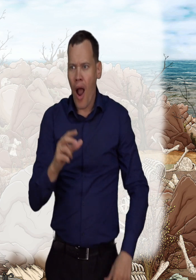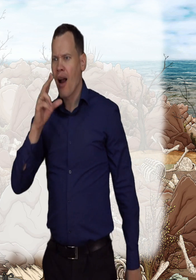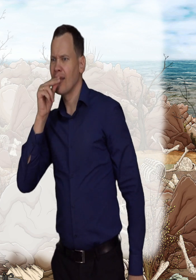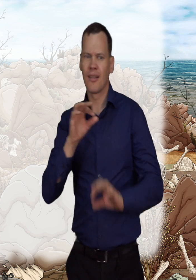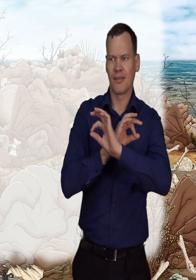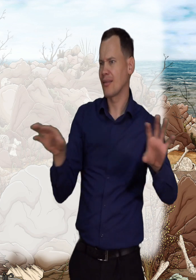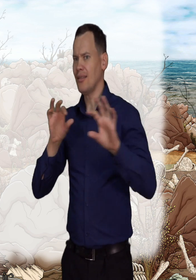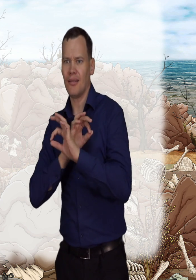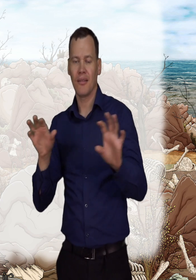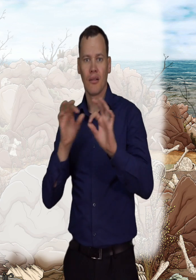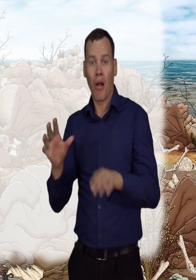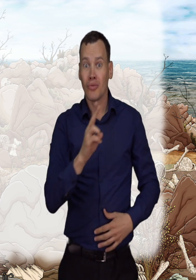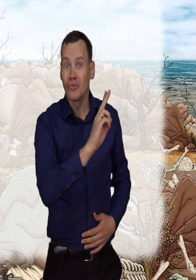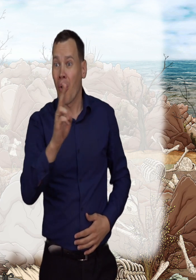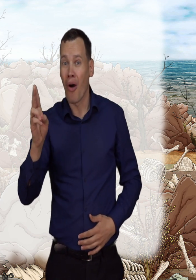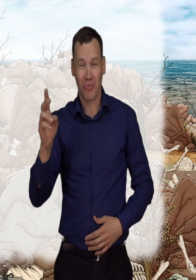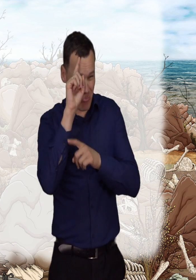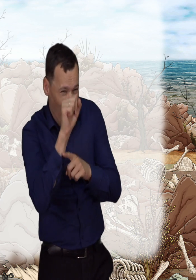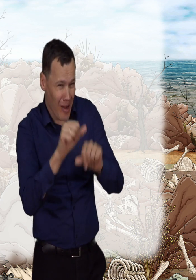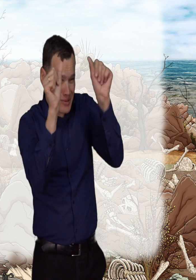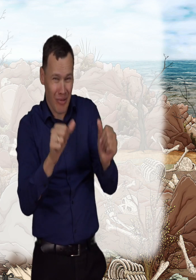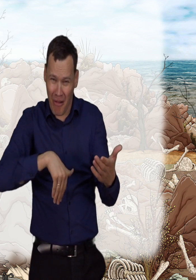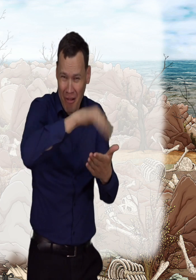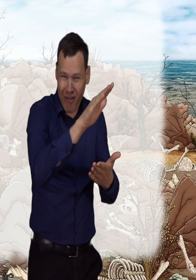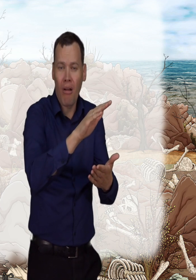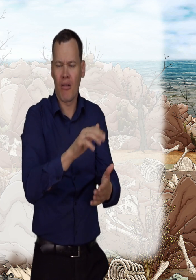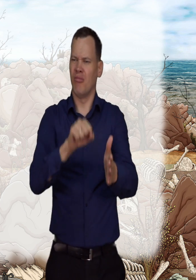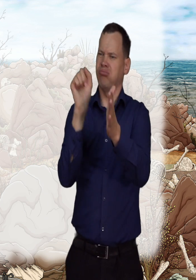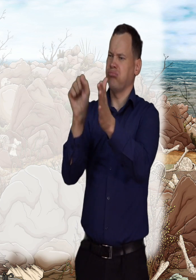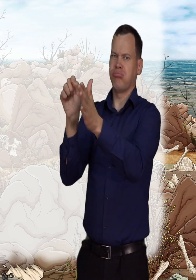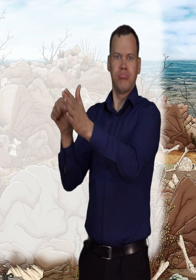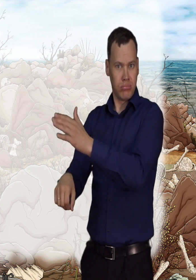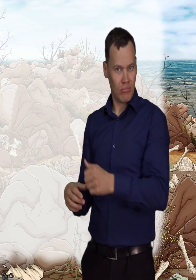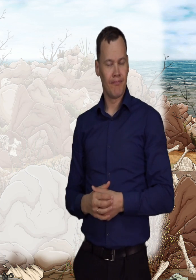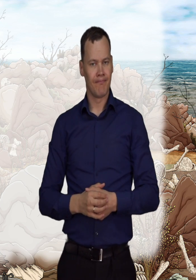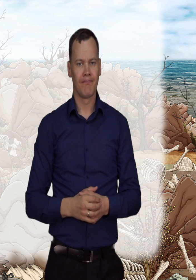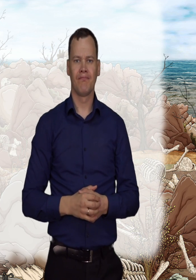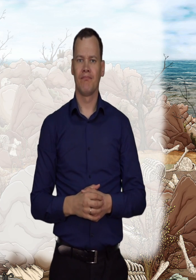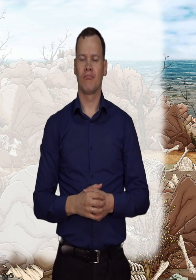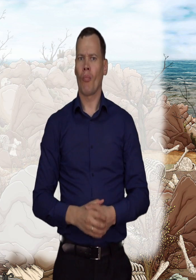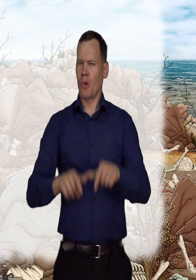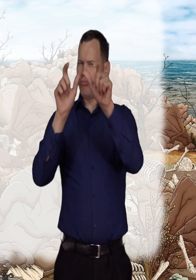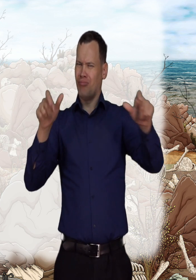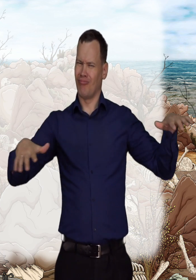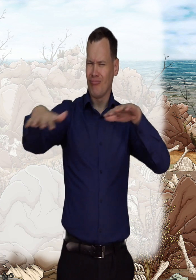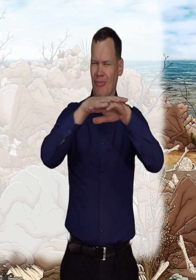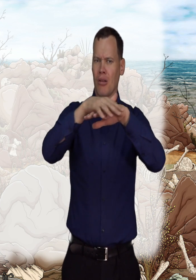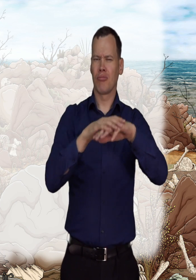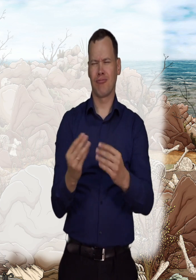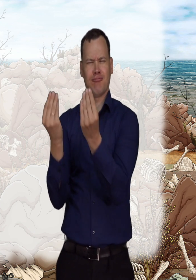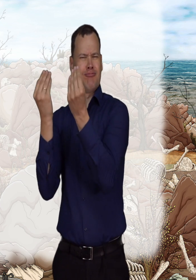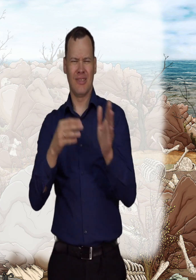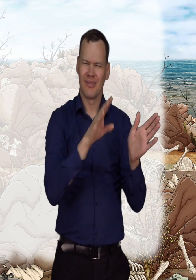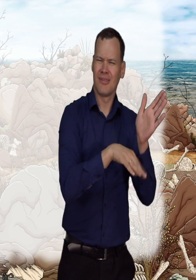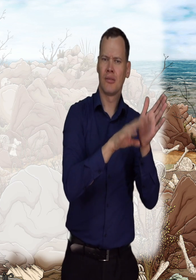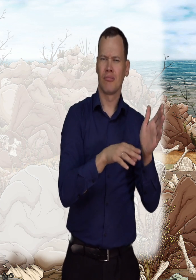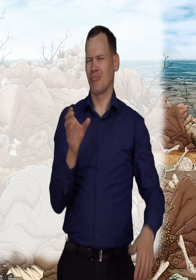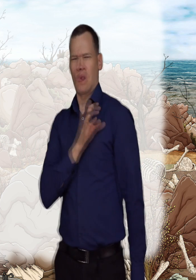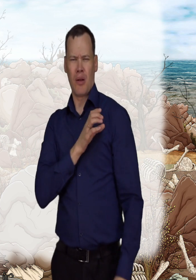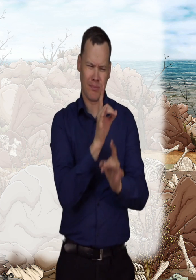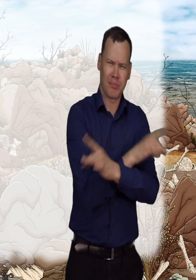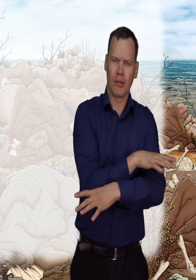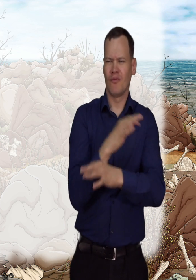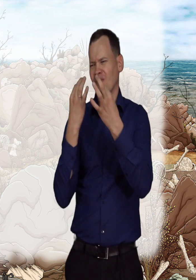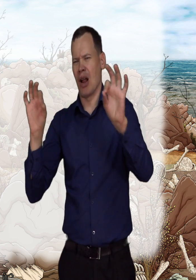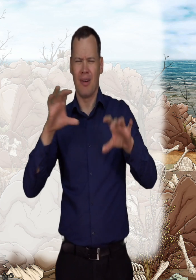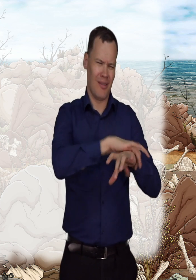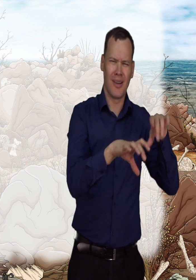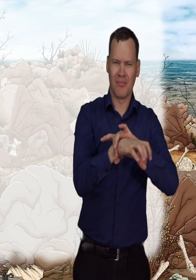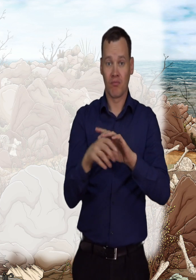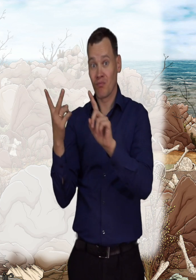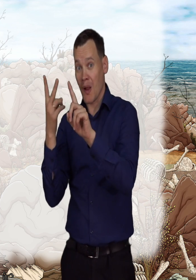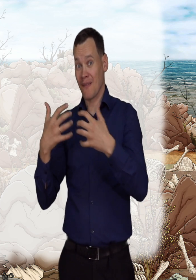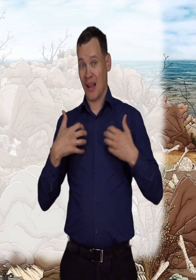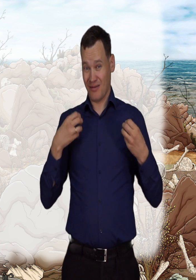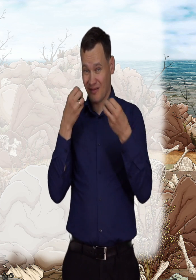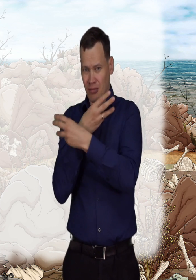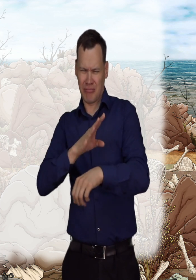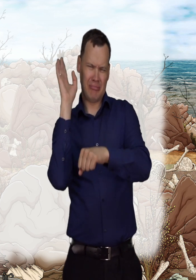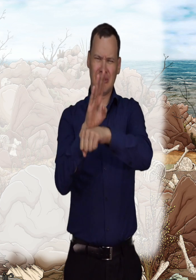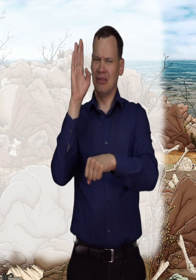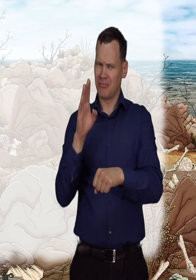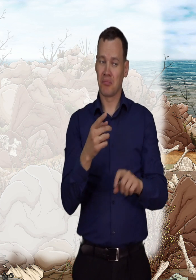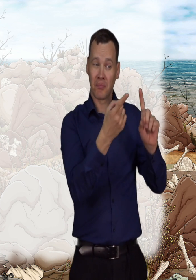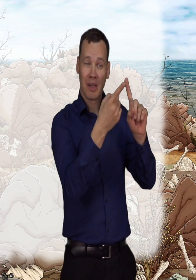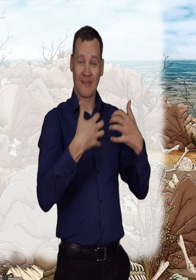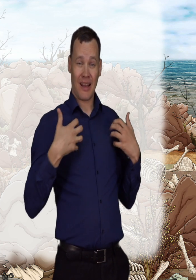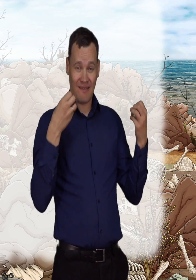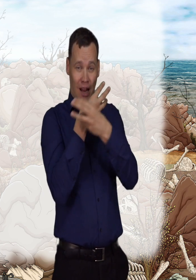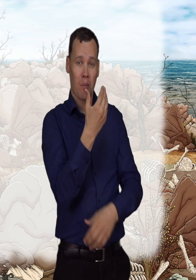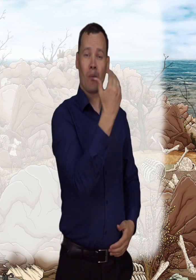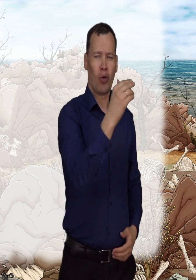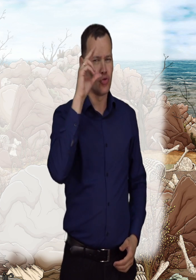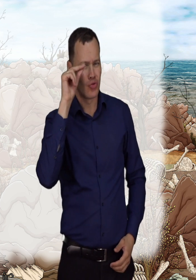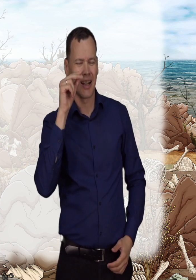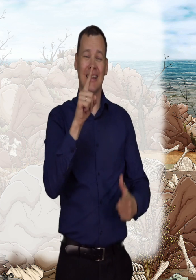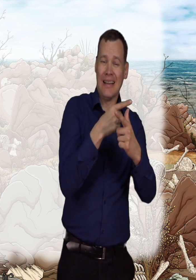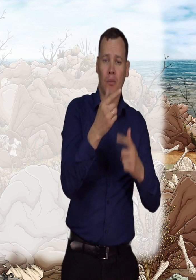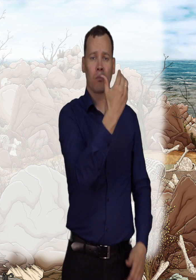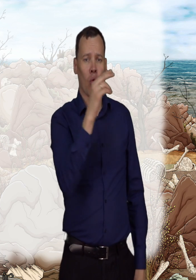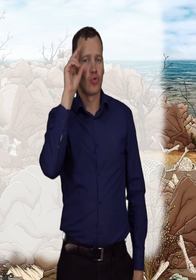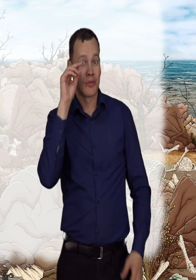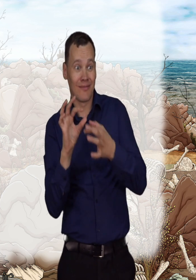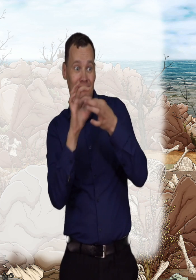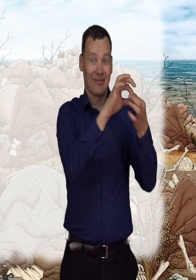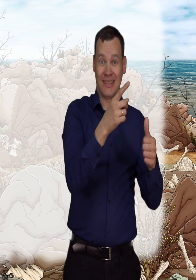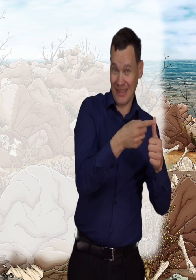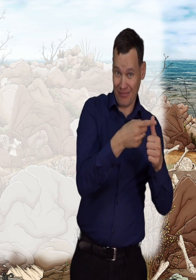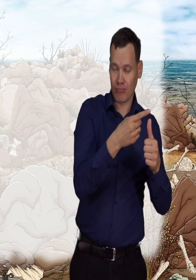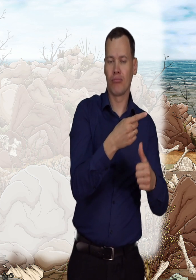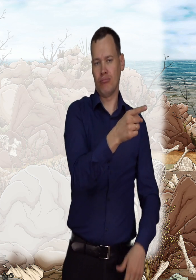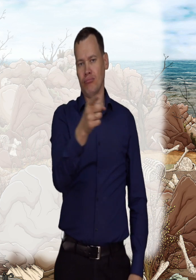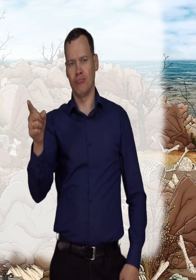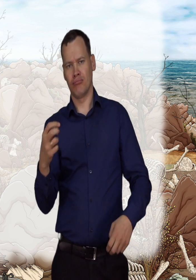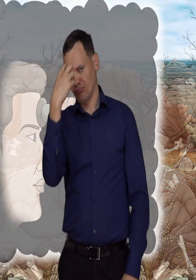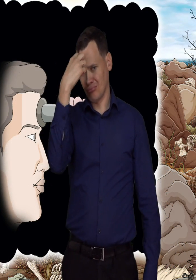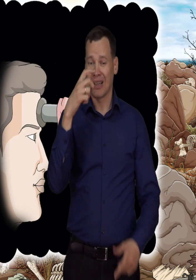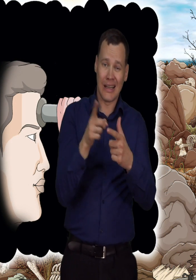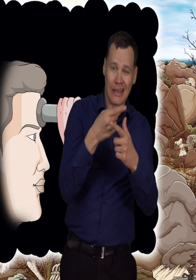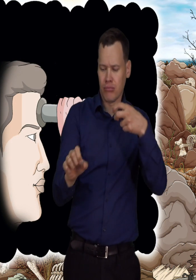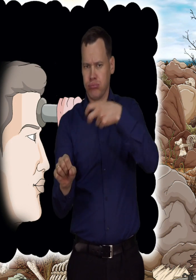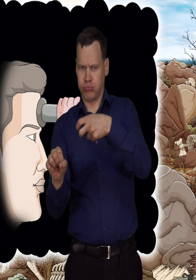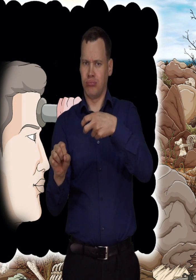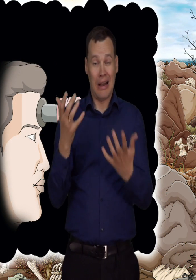The second beast was permitted to give breath to the image of the first beast, so that the image could speak and cause all who refused to worship it to be killed.